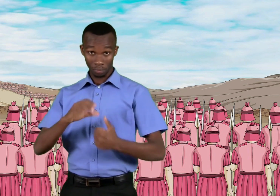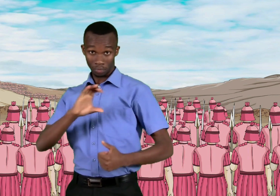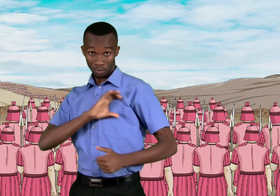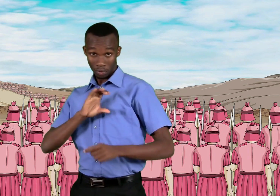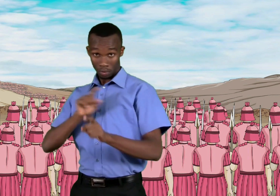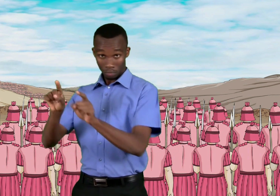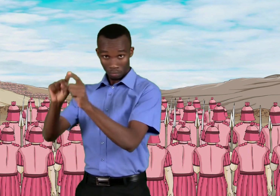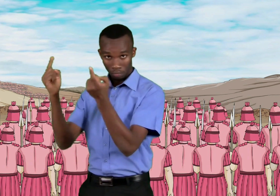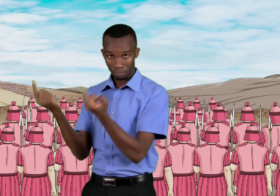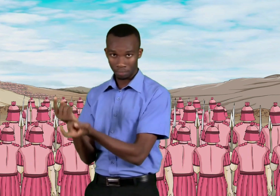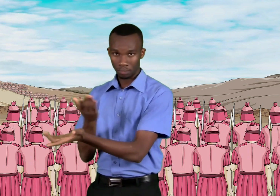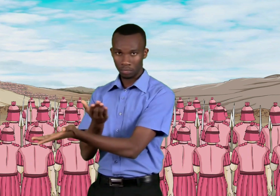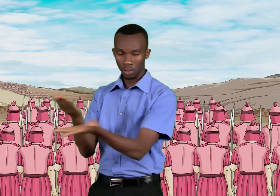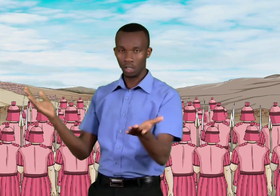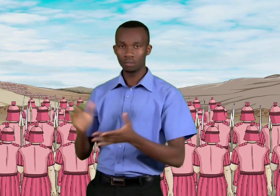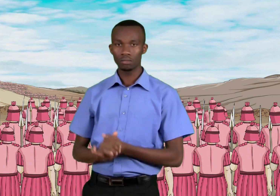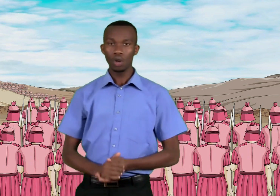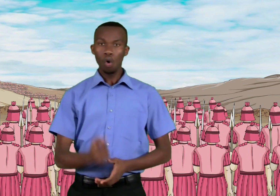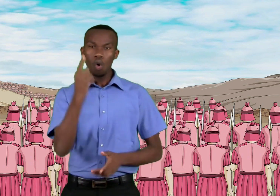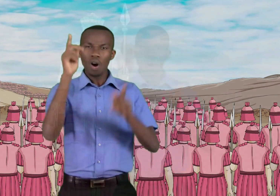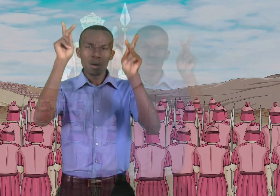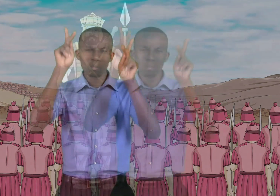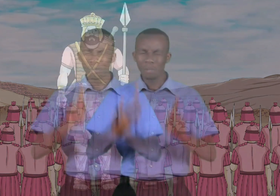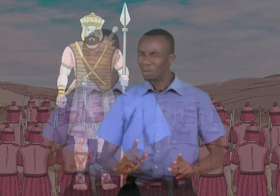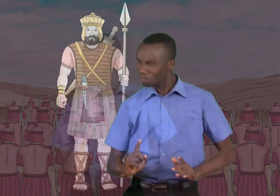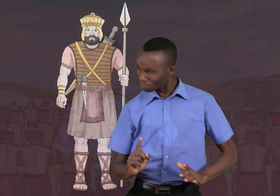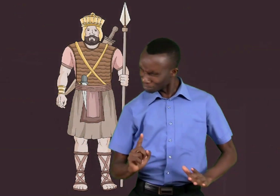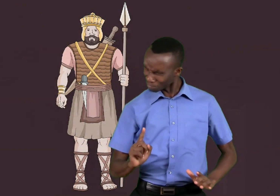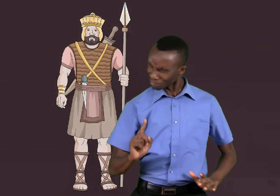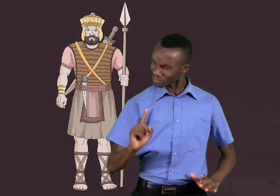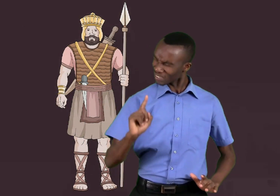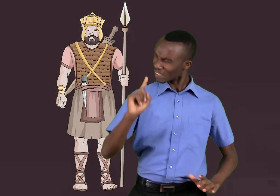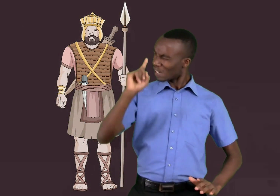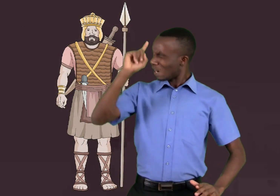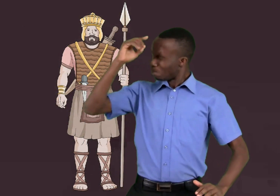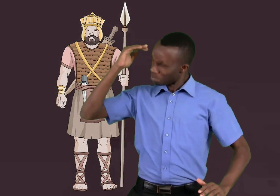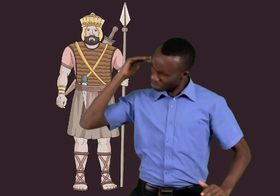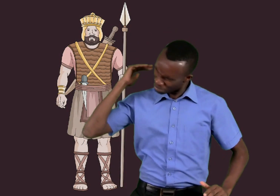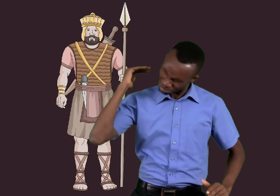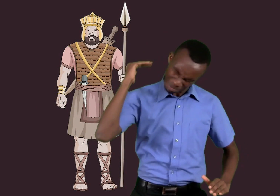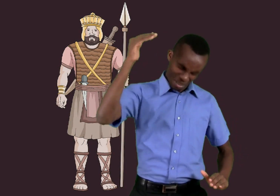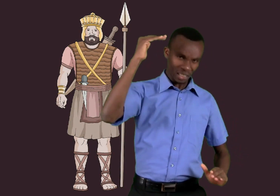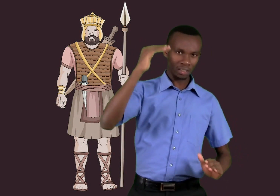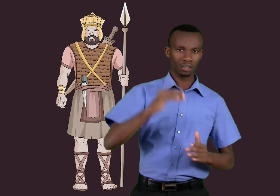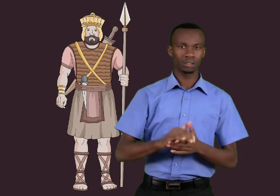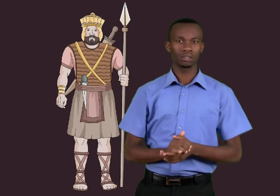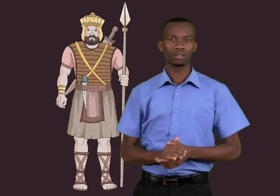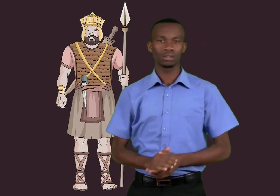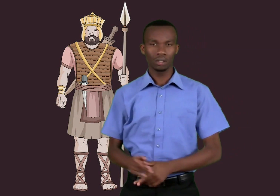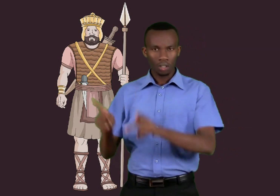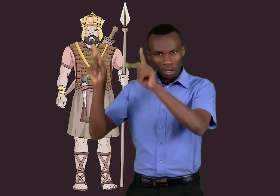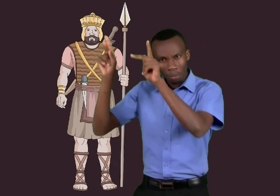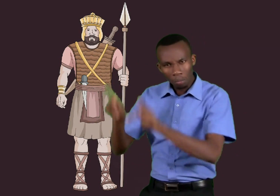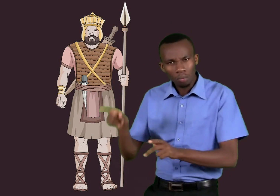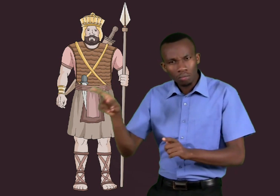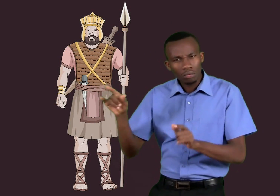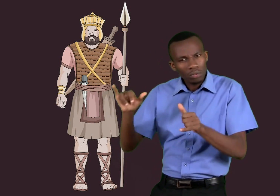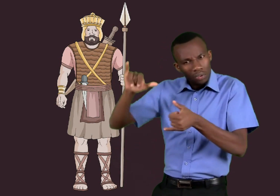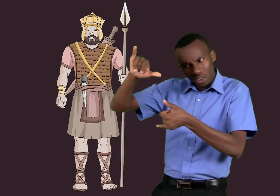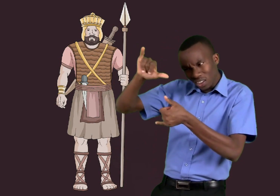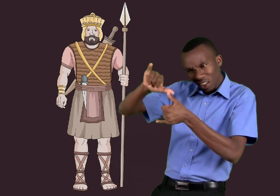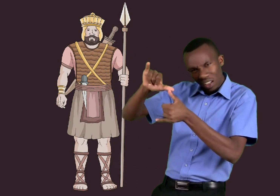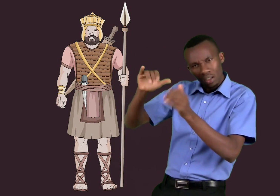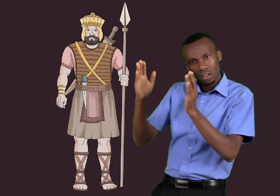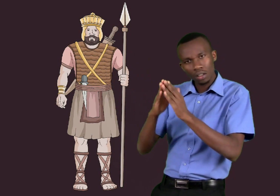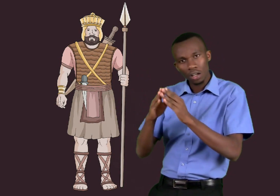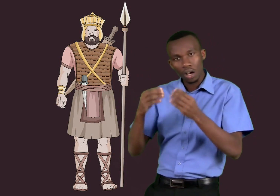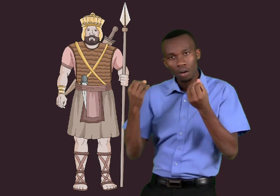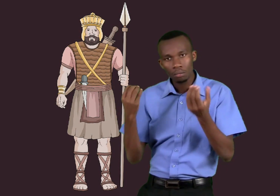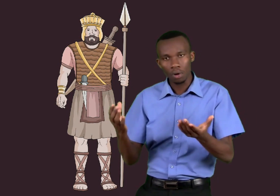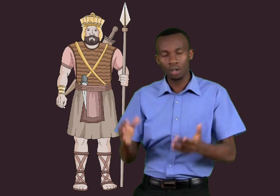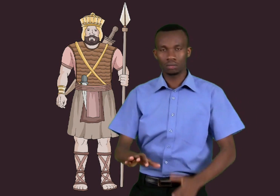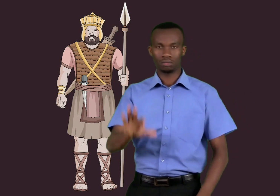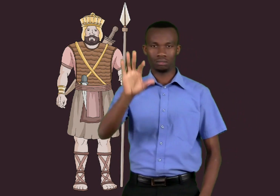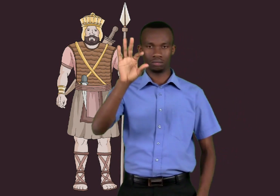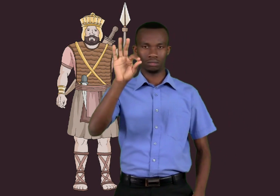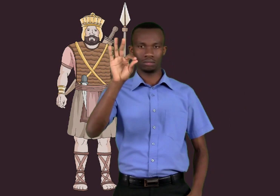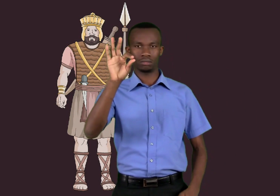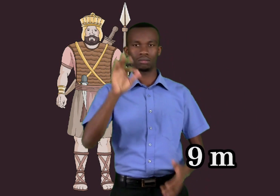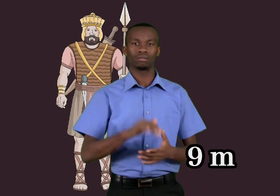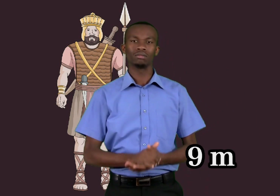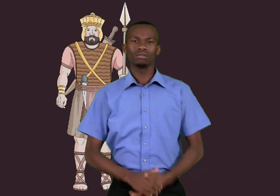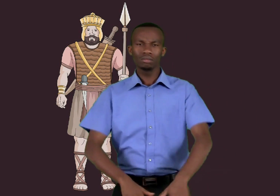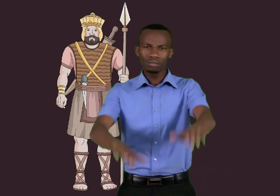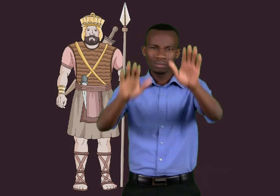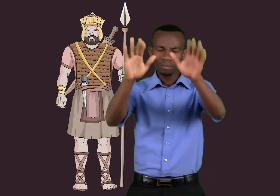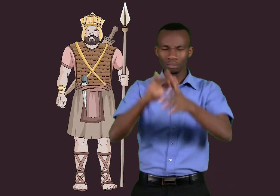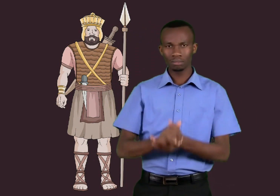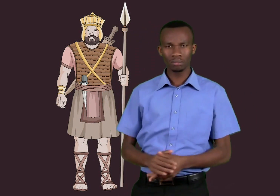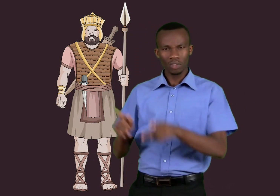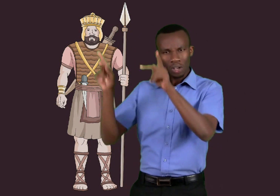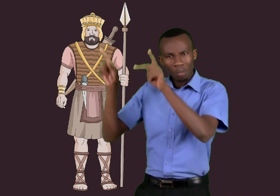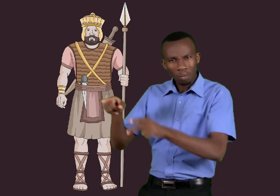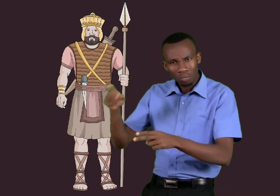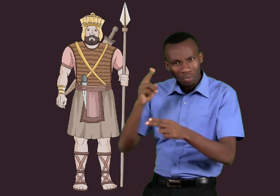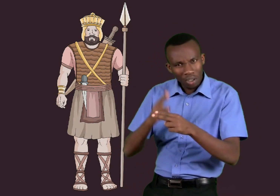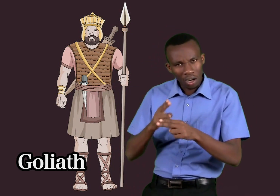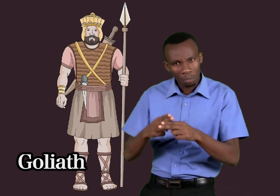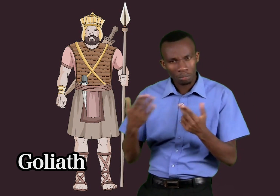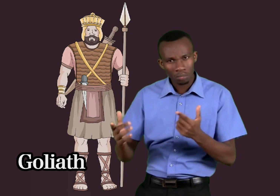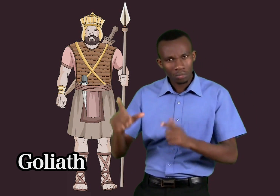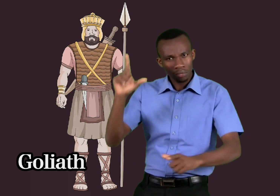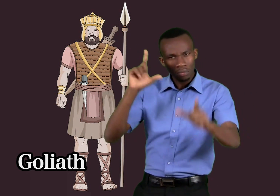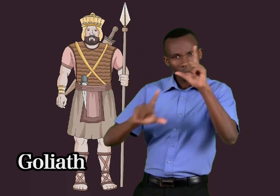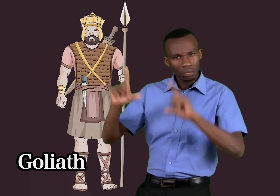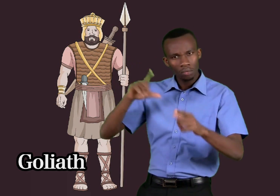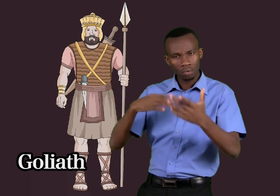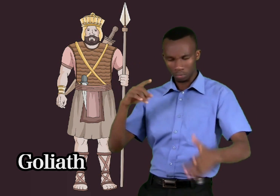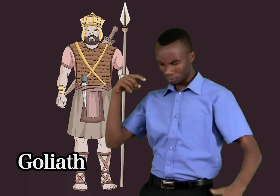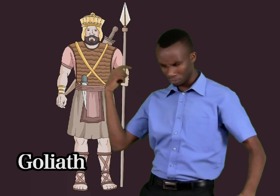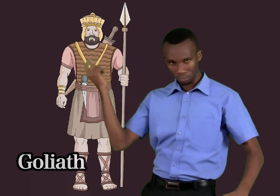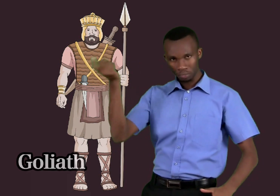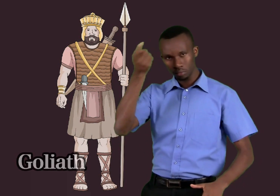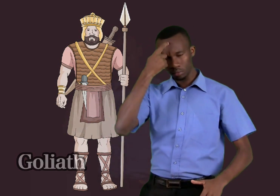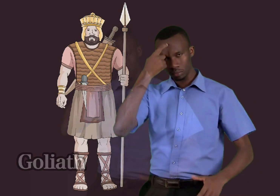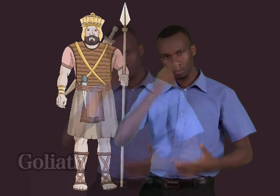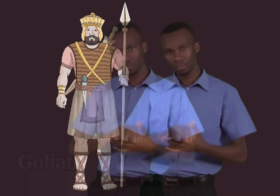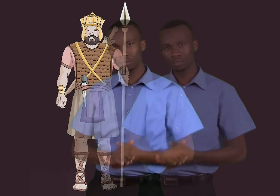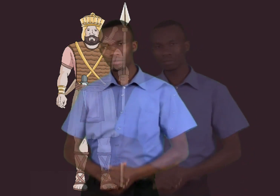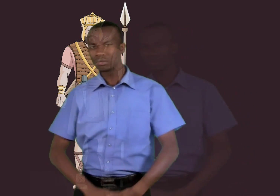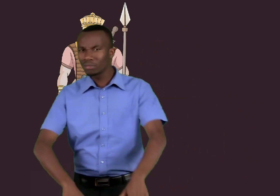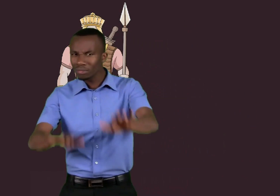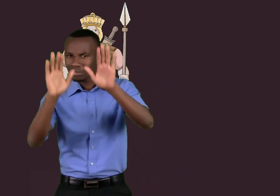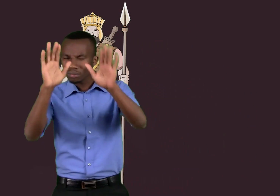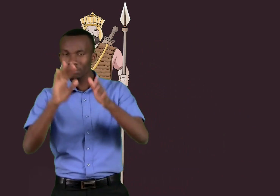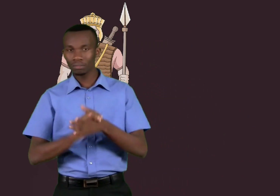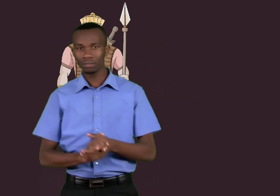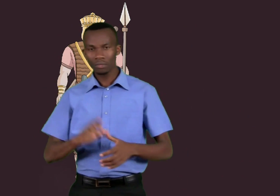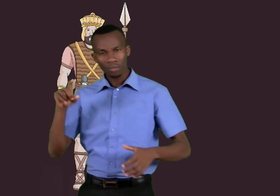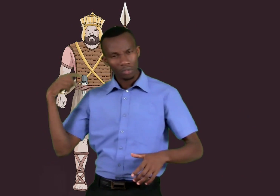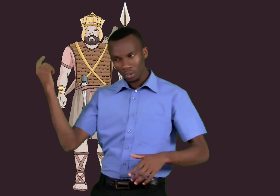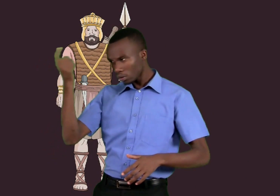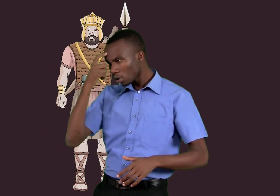Then a champion named Goliath, who was from Gath, came out from the Philistine camp.